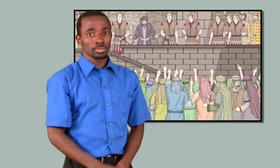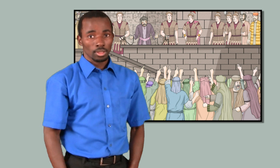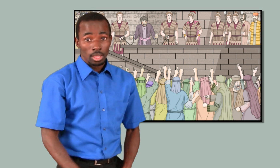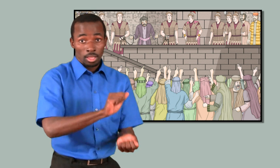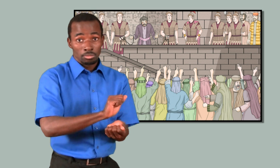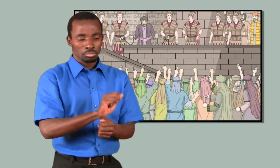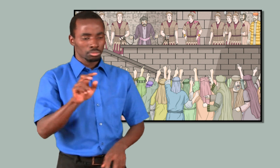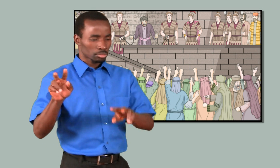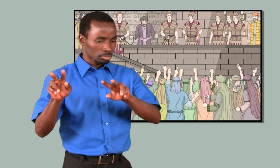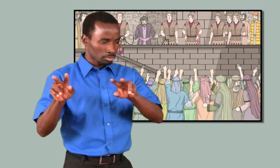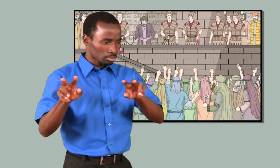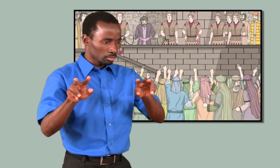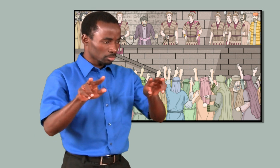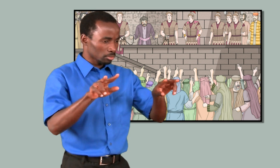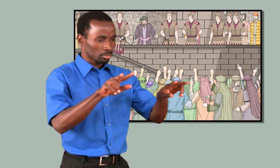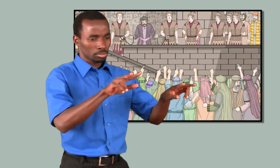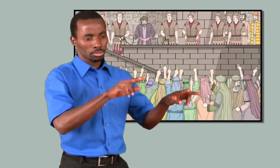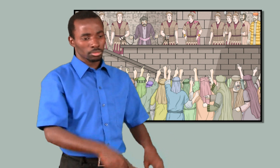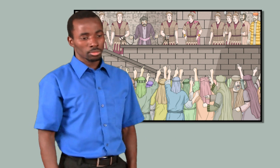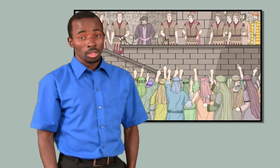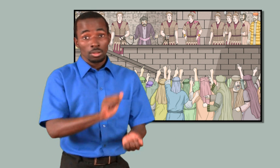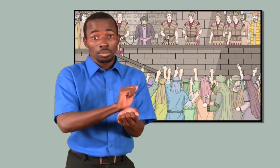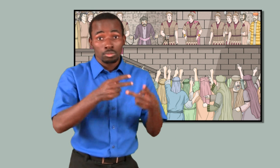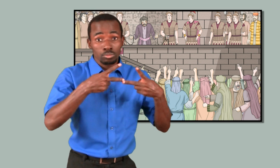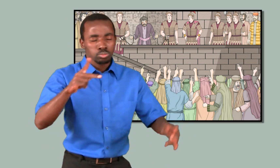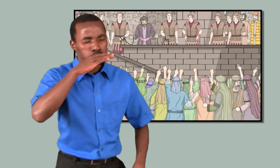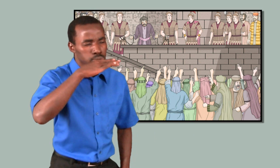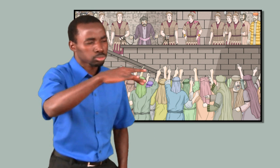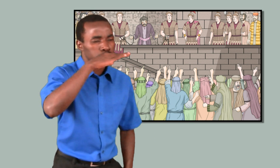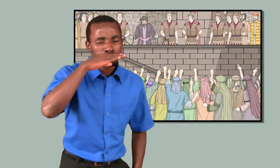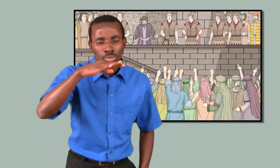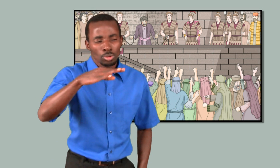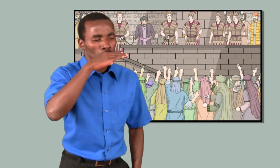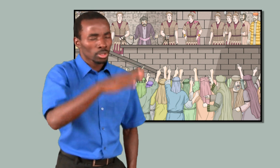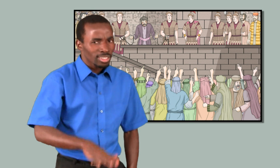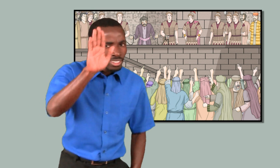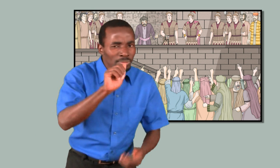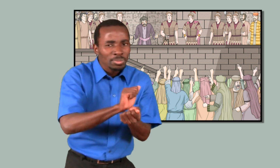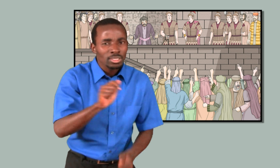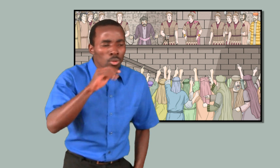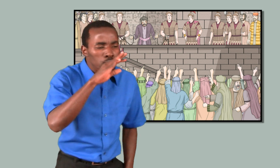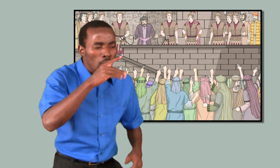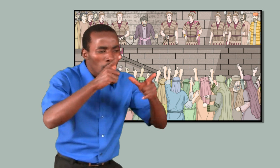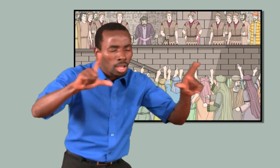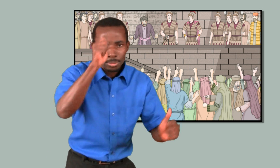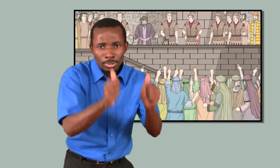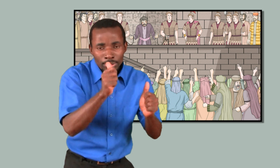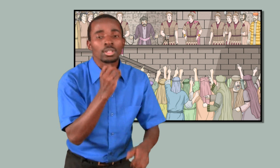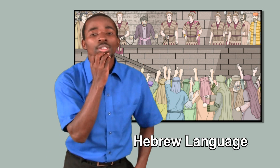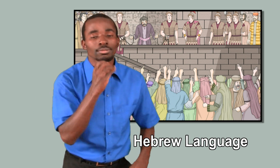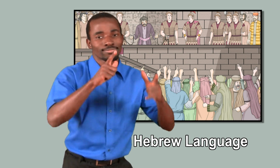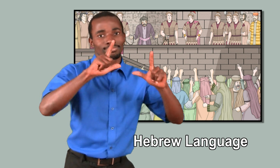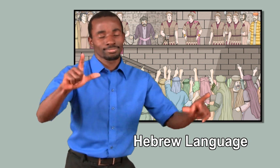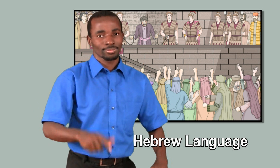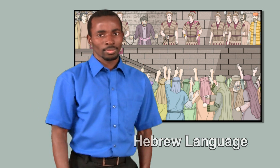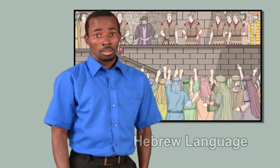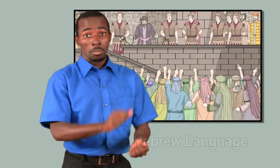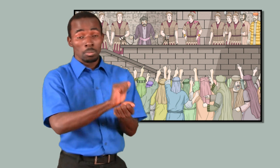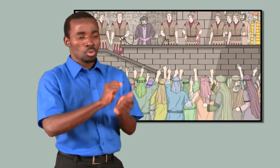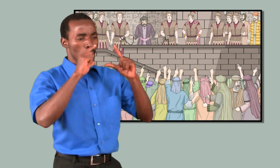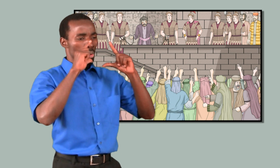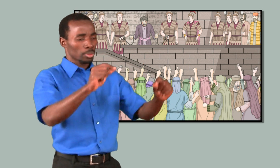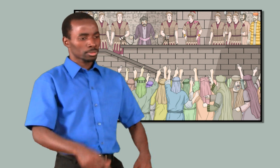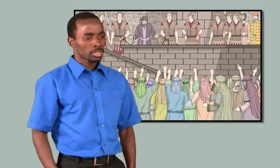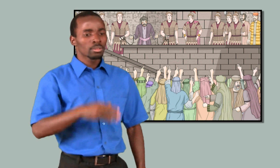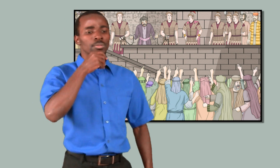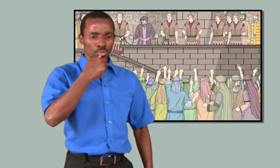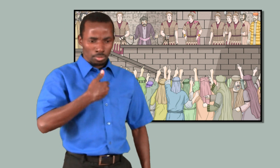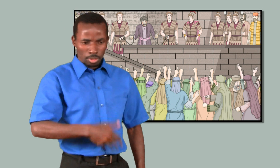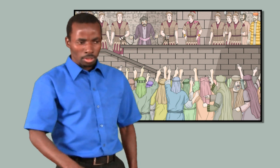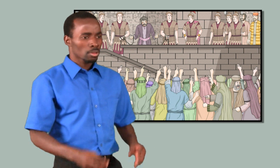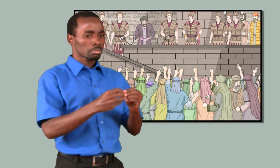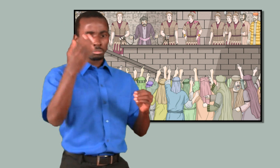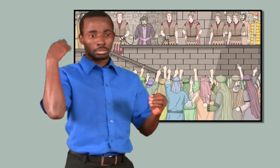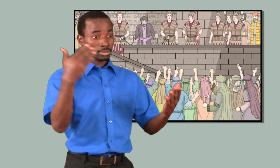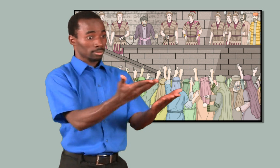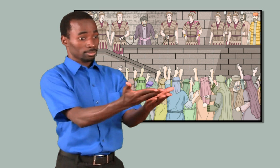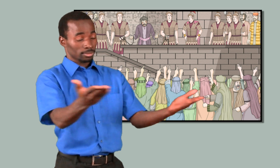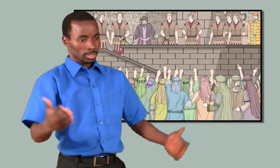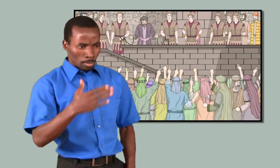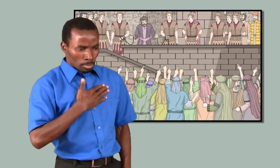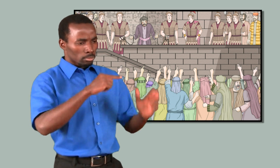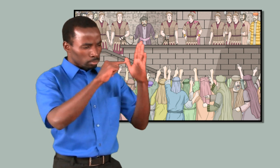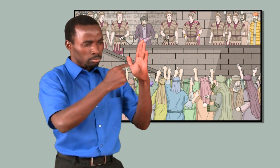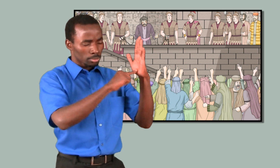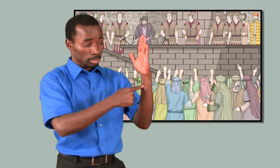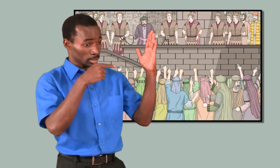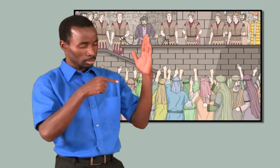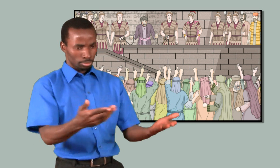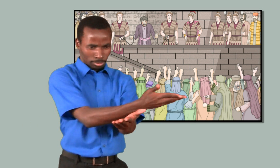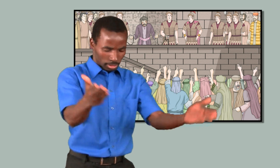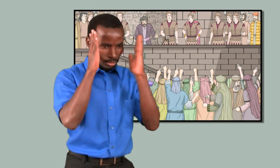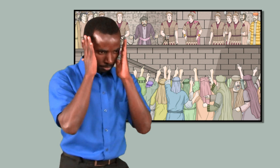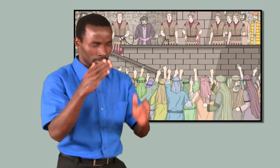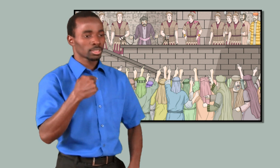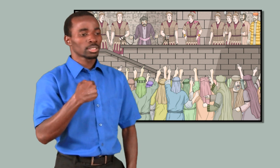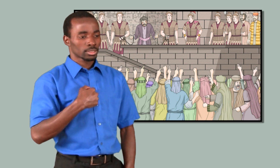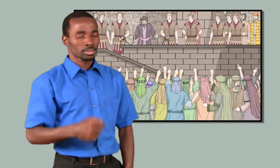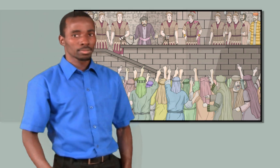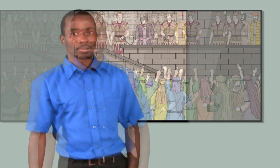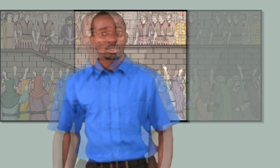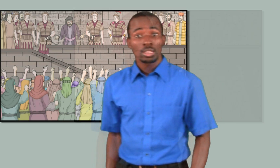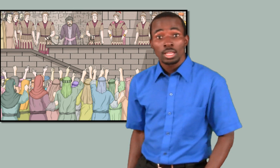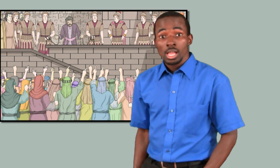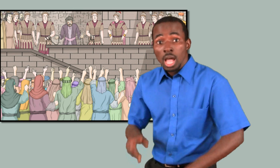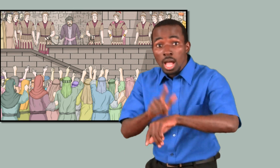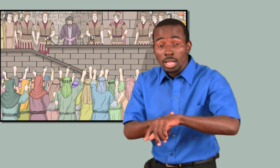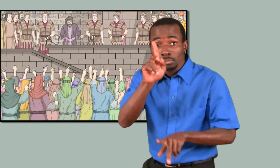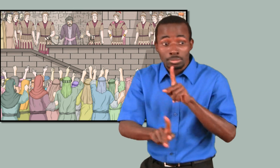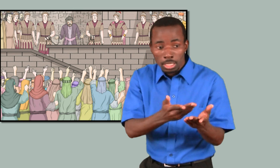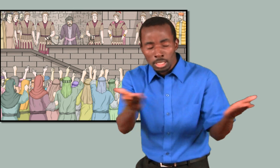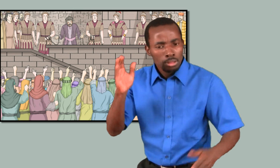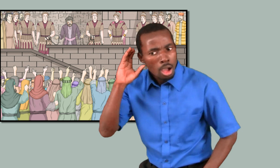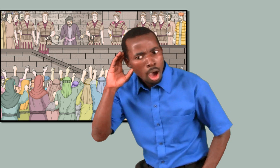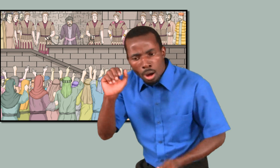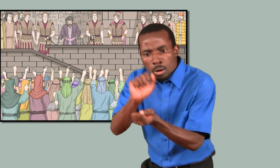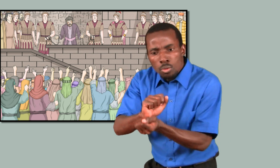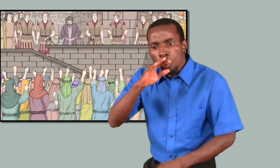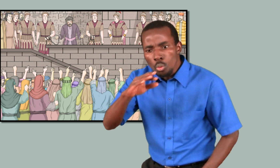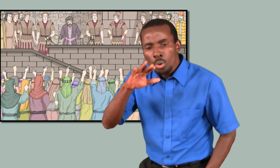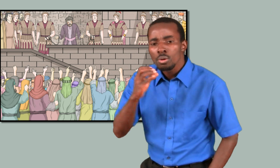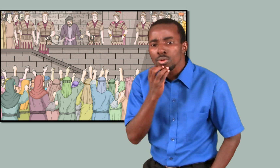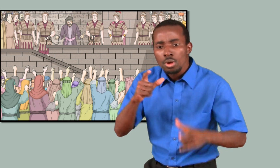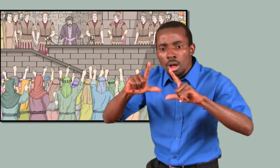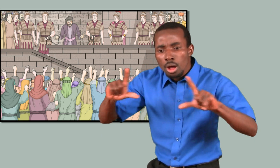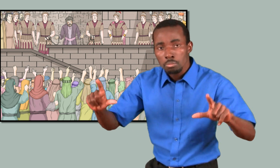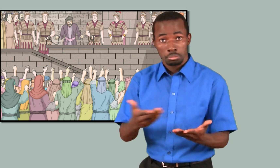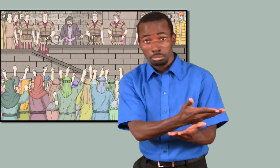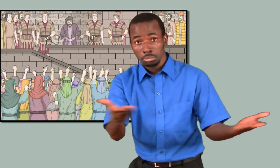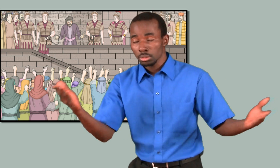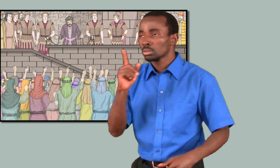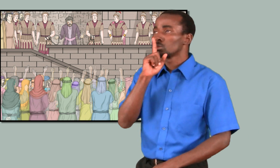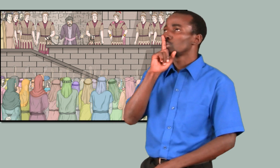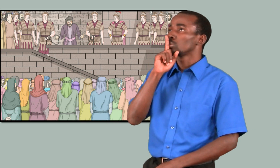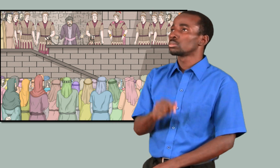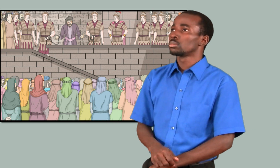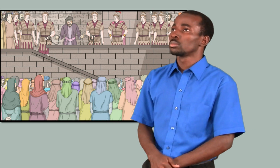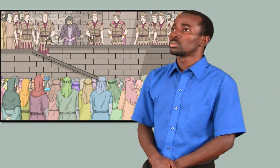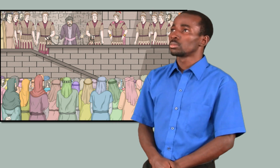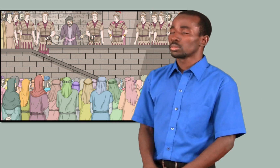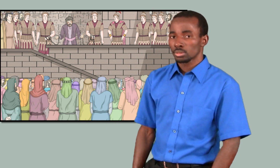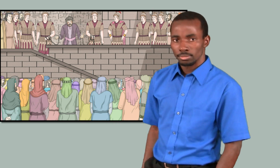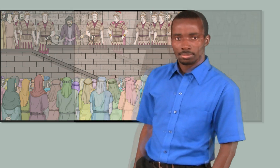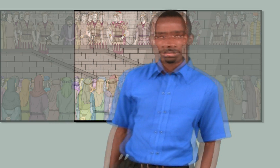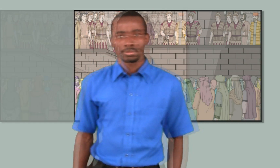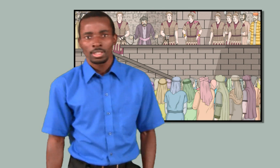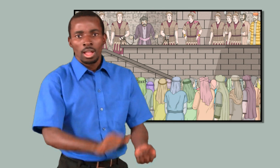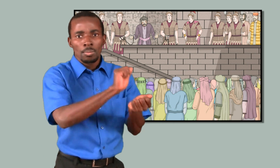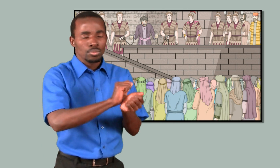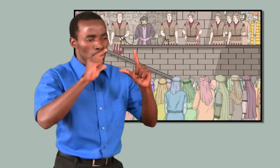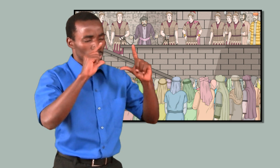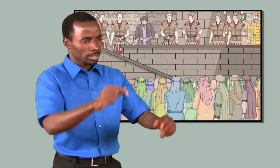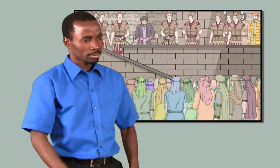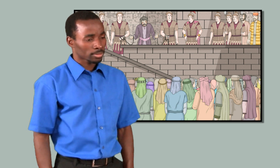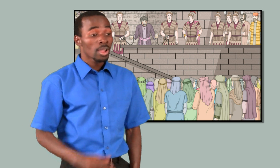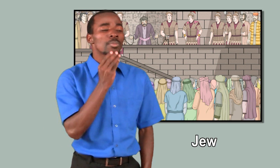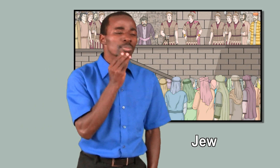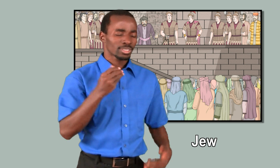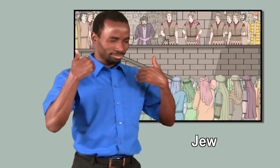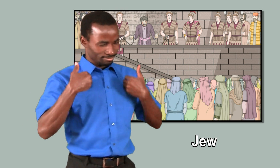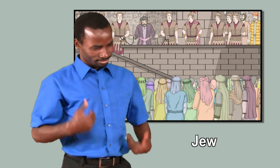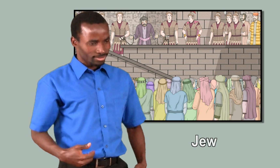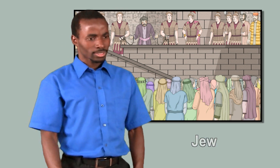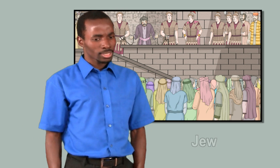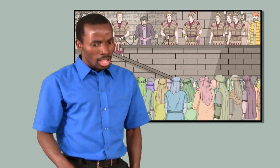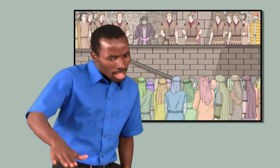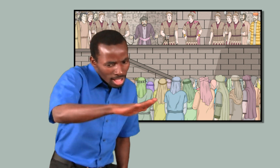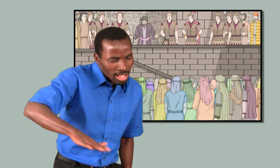A great hush came over the crowd, and he addressed them in Hebrew: “Brothers and fathers, listen now to my defense before you.”